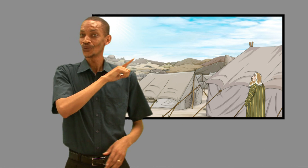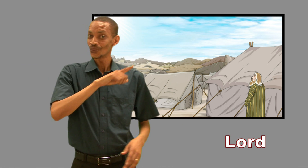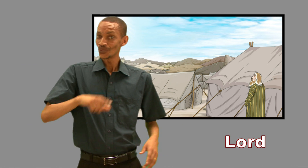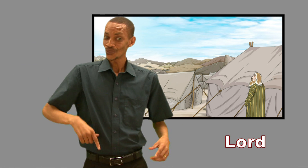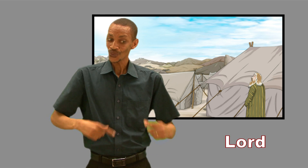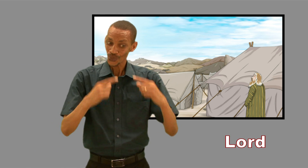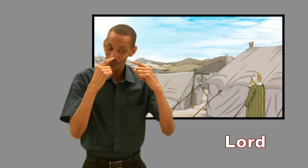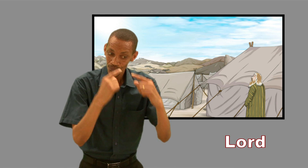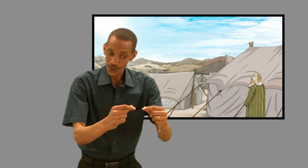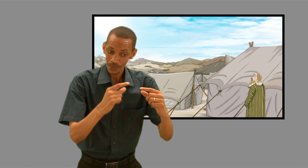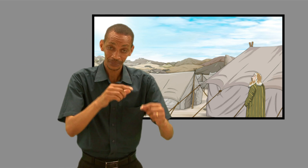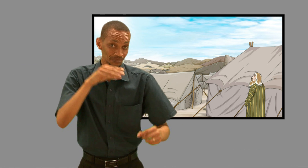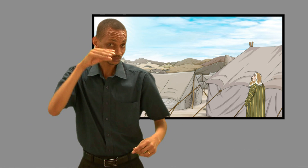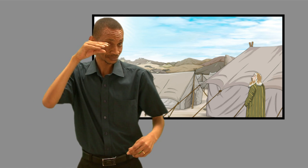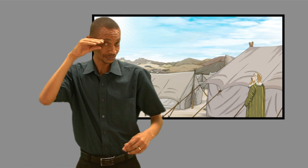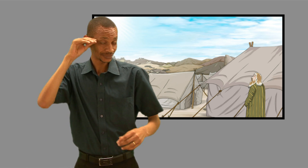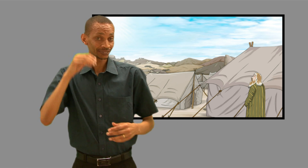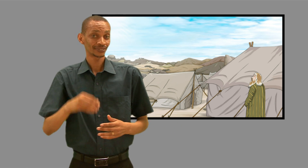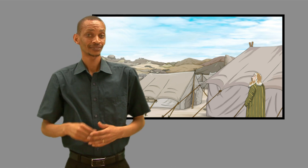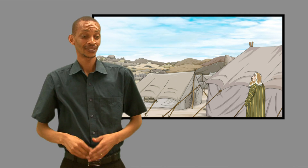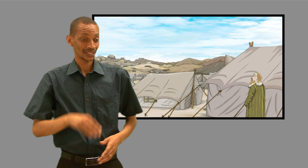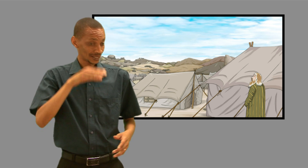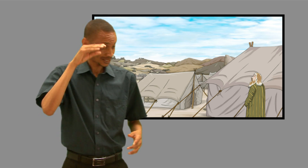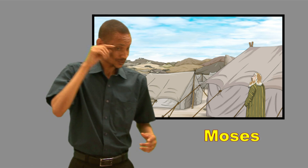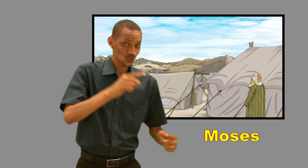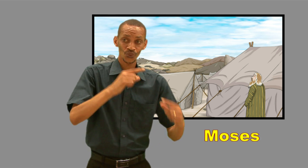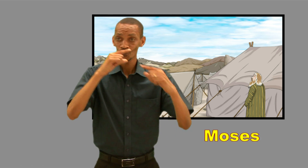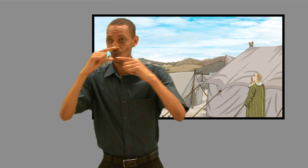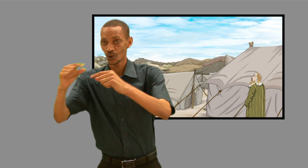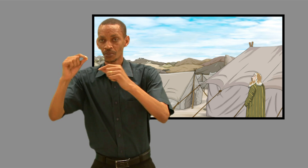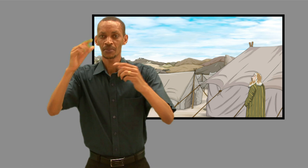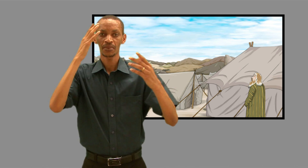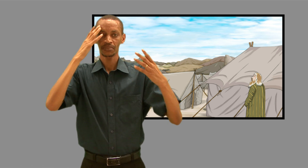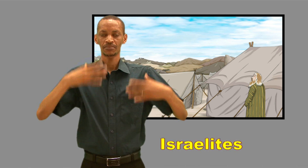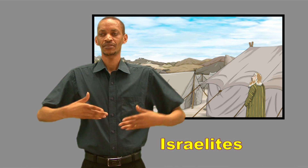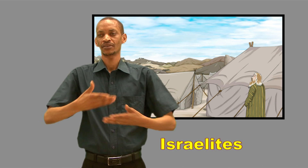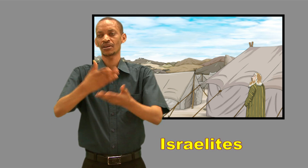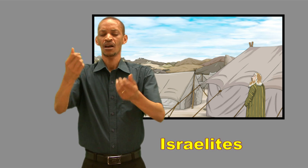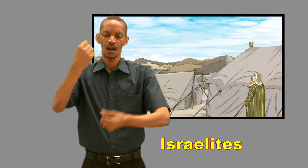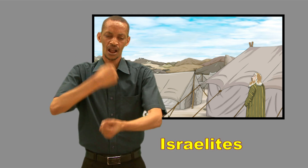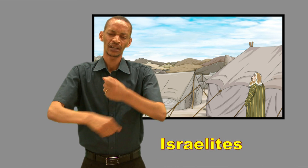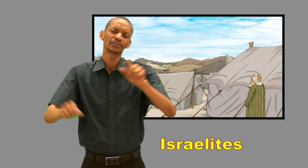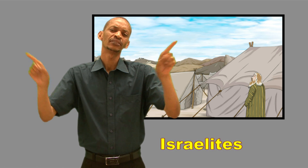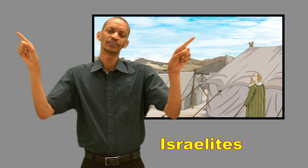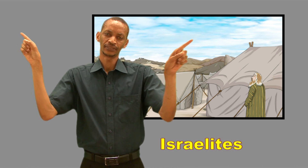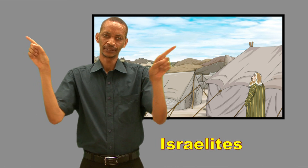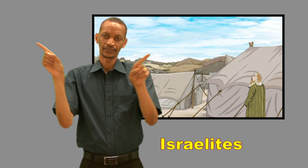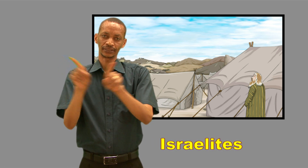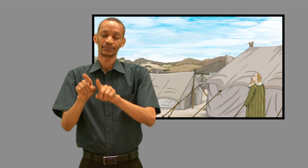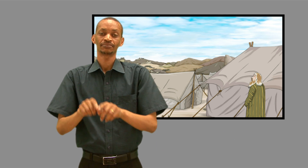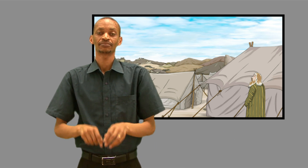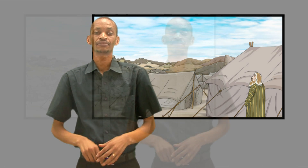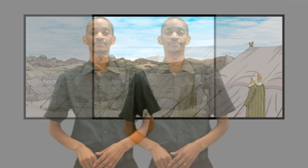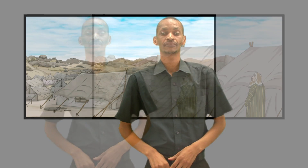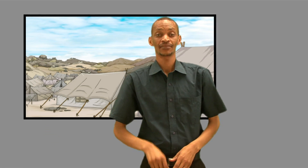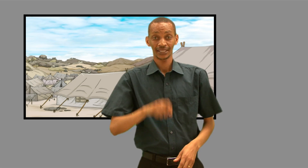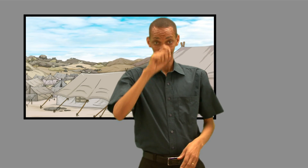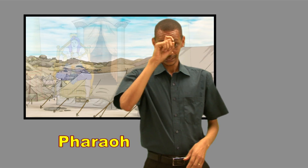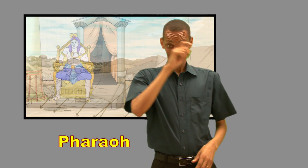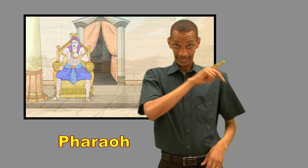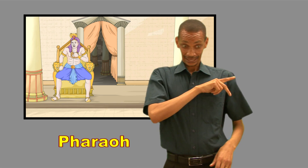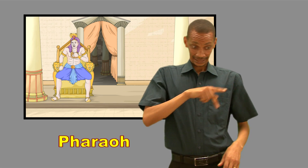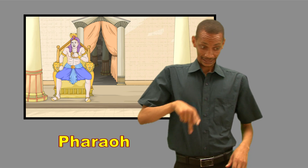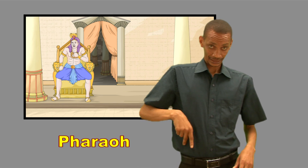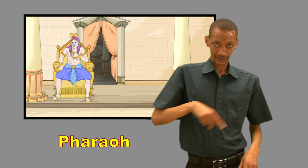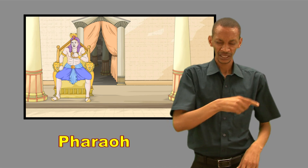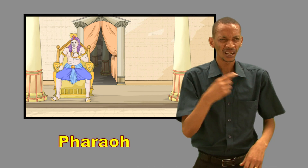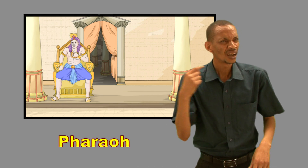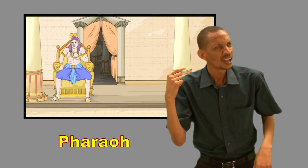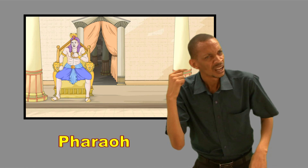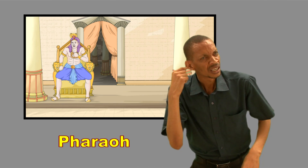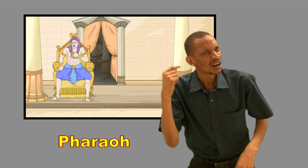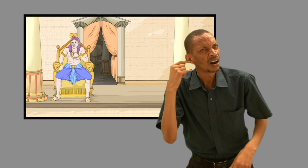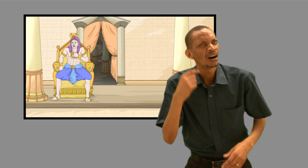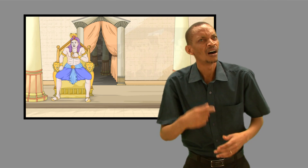So this is what the Israelites did.